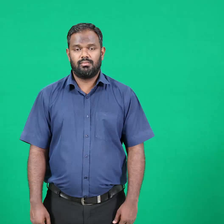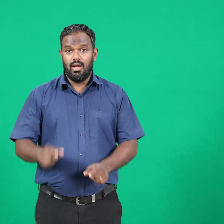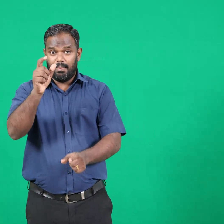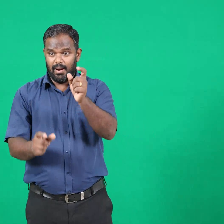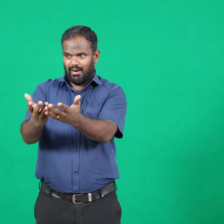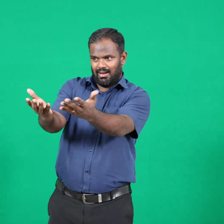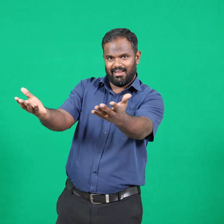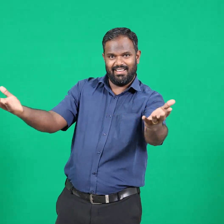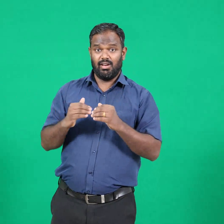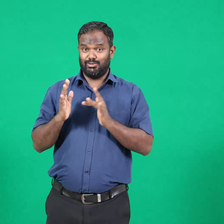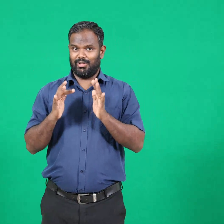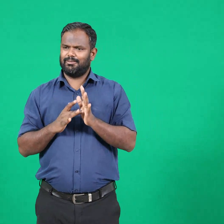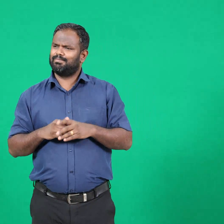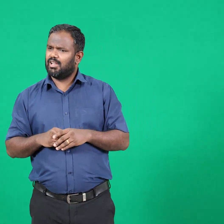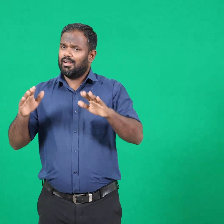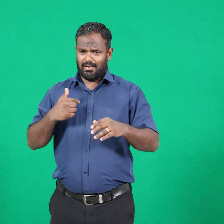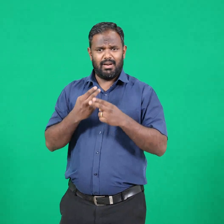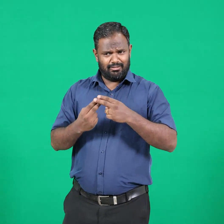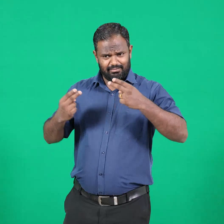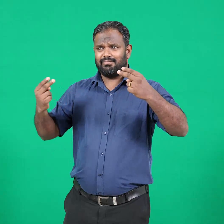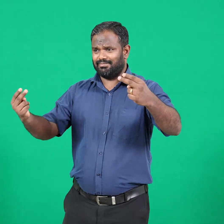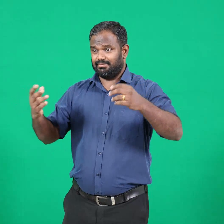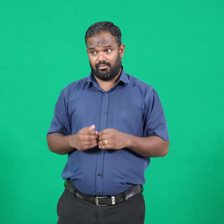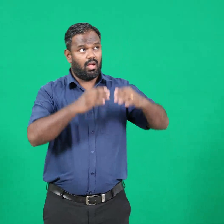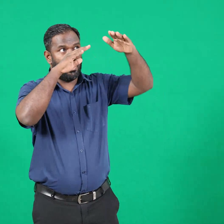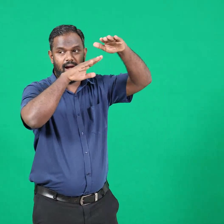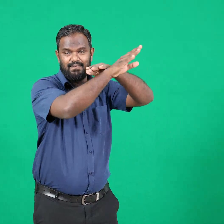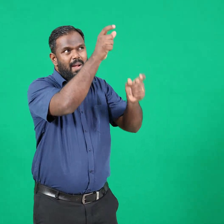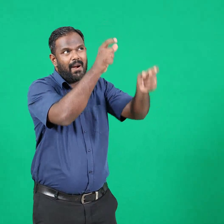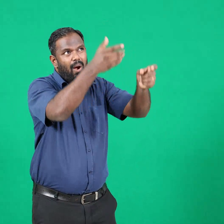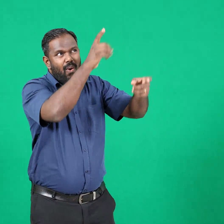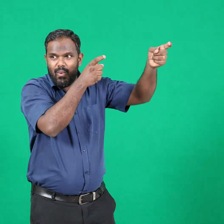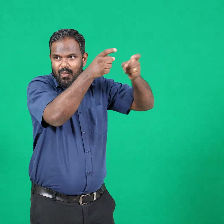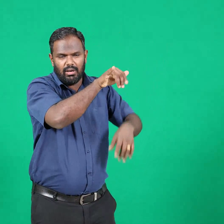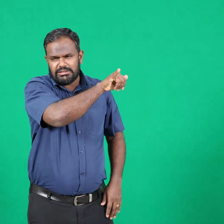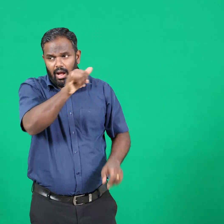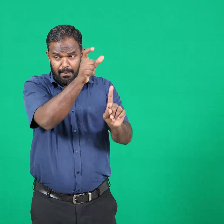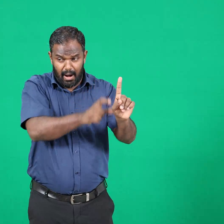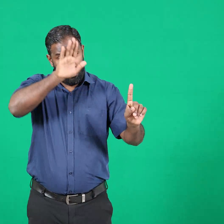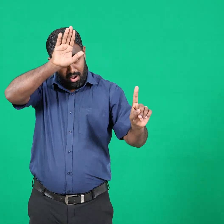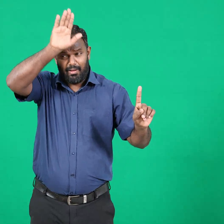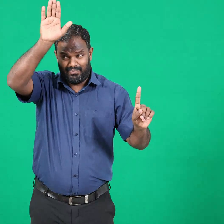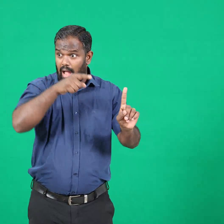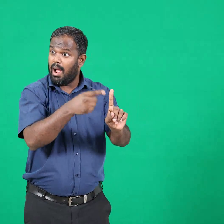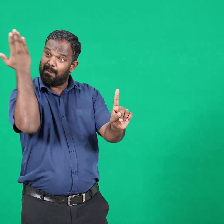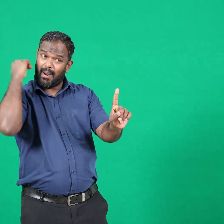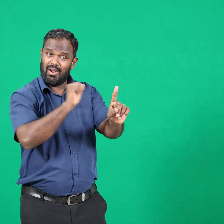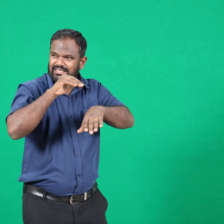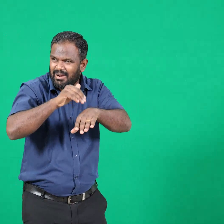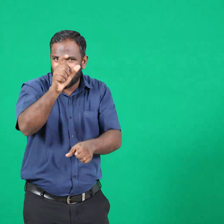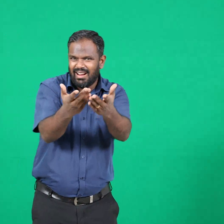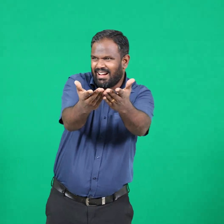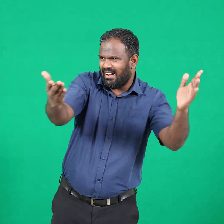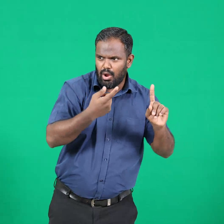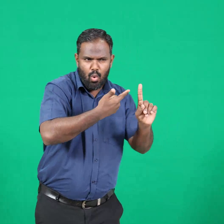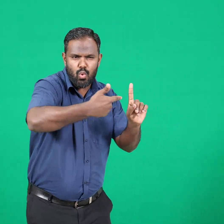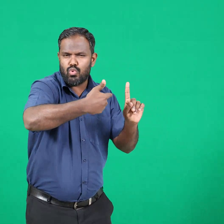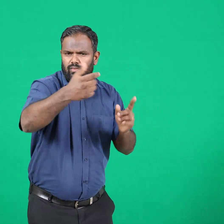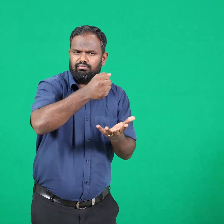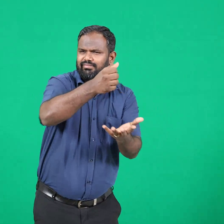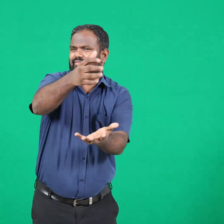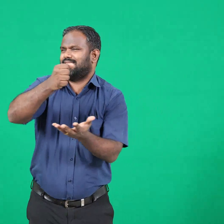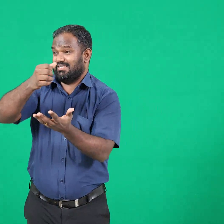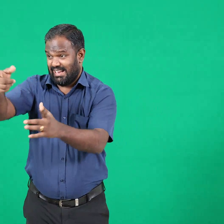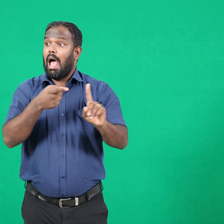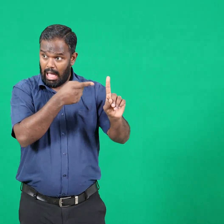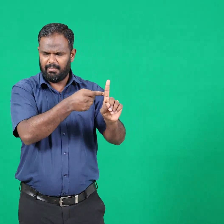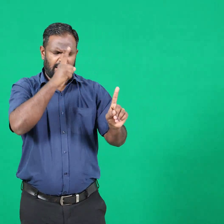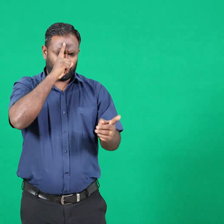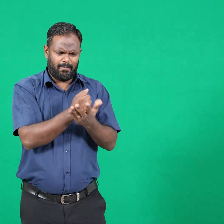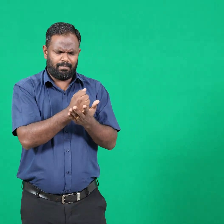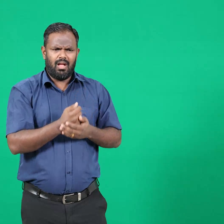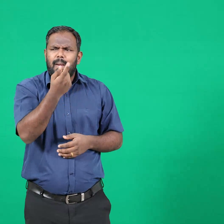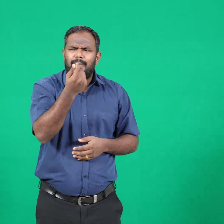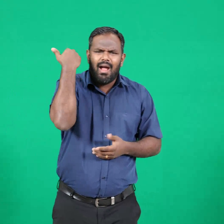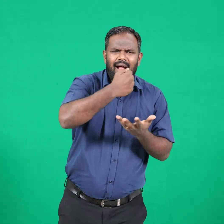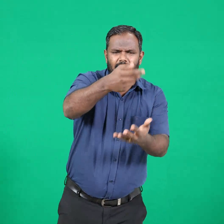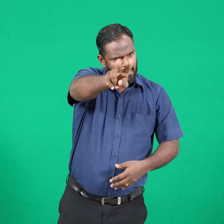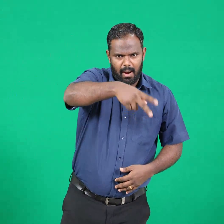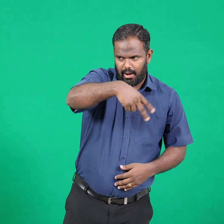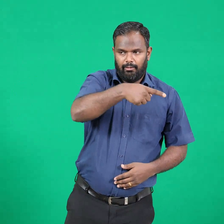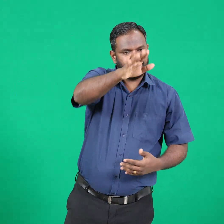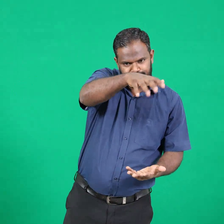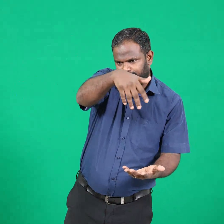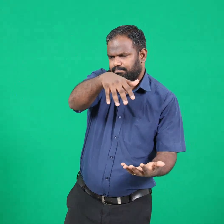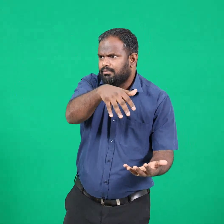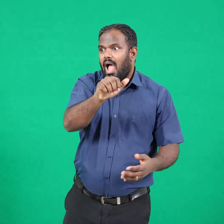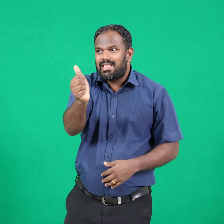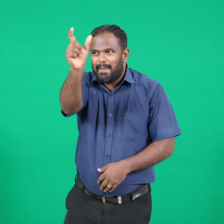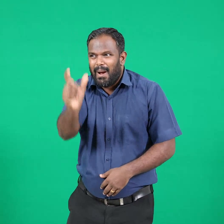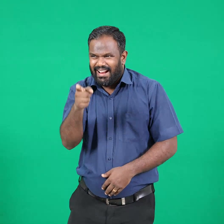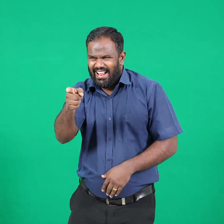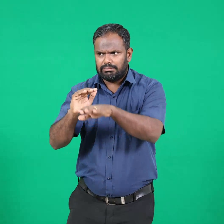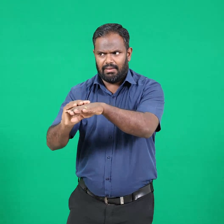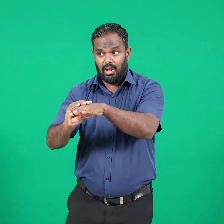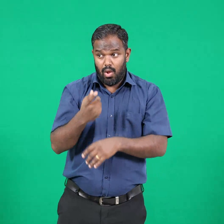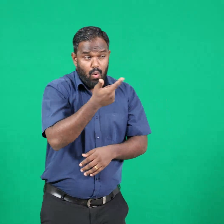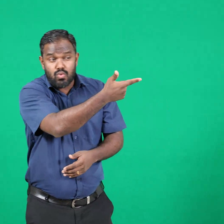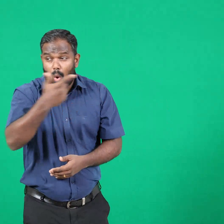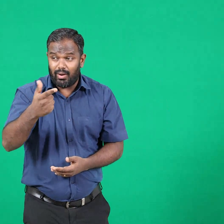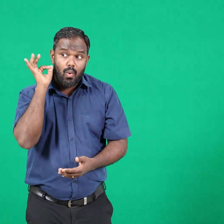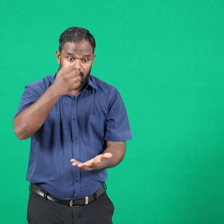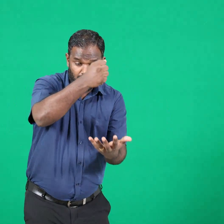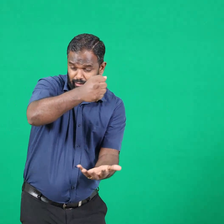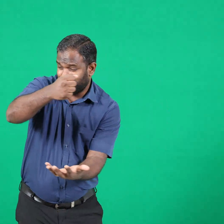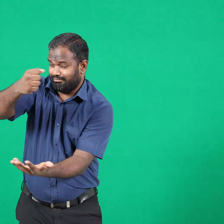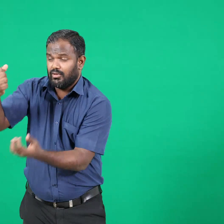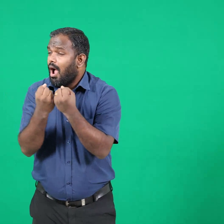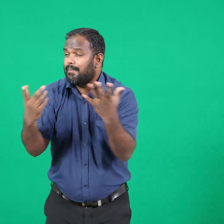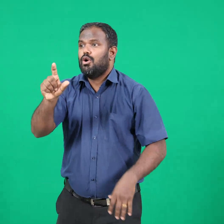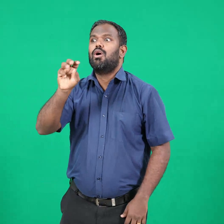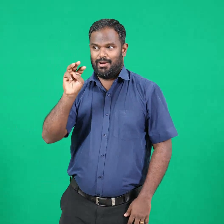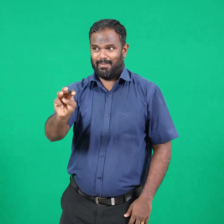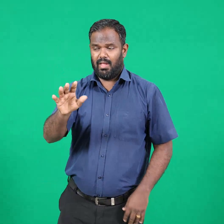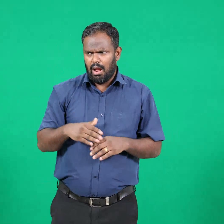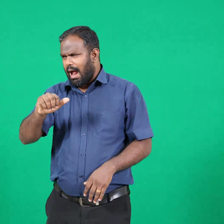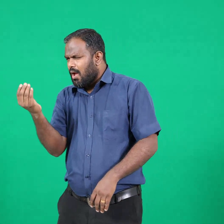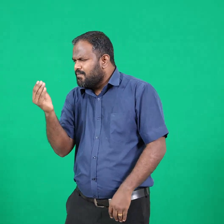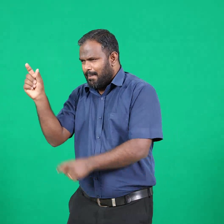Because of this, the kingdom of heaven is like a king who wanted to settle accounts with his servants. As he began the settlements, a debtor was brought to him owing ten thousand talents.